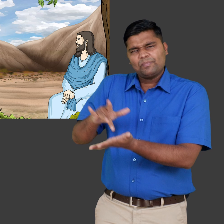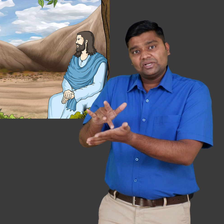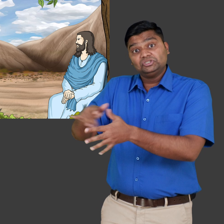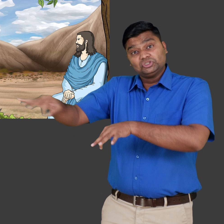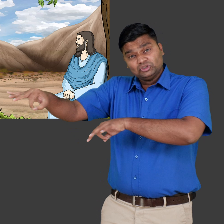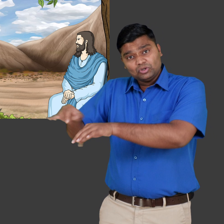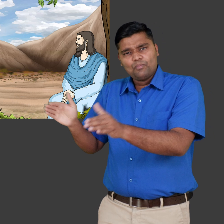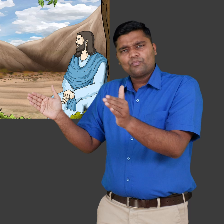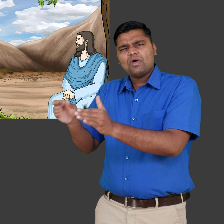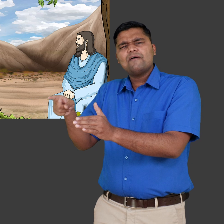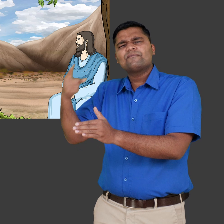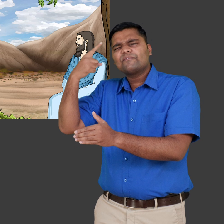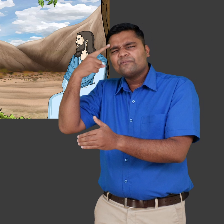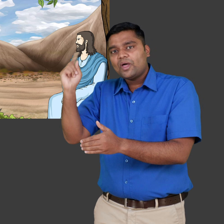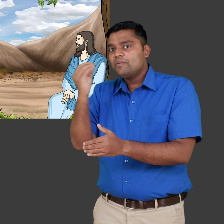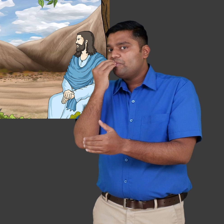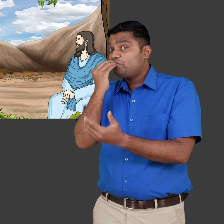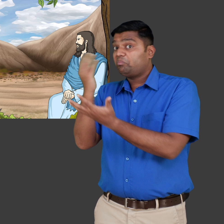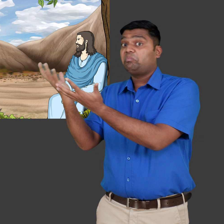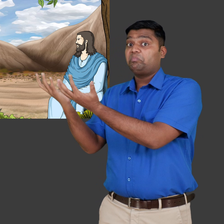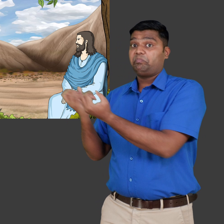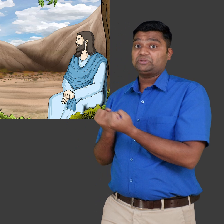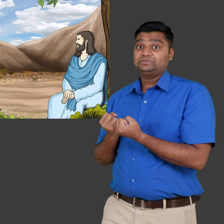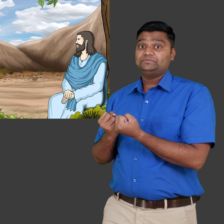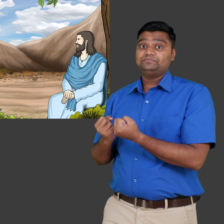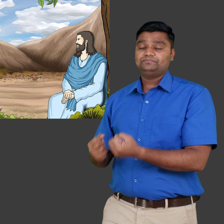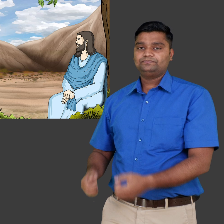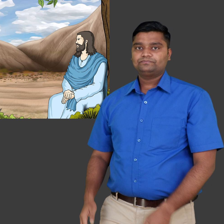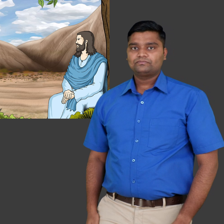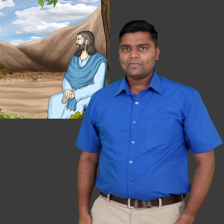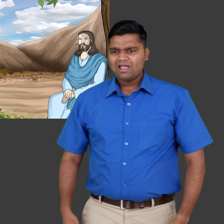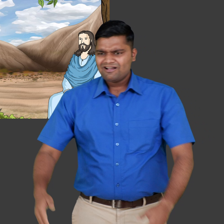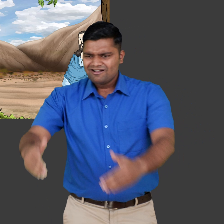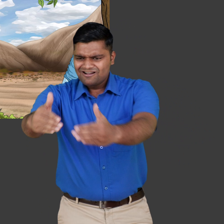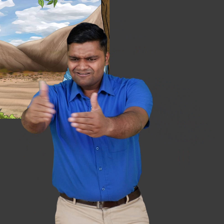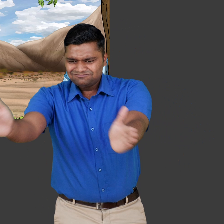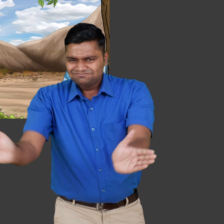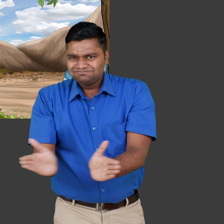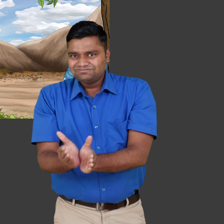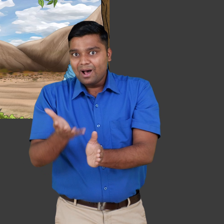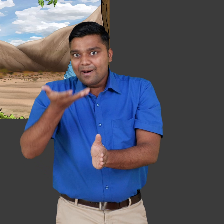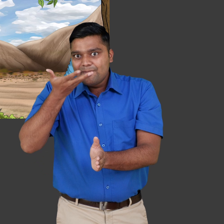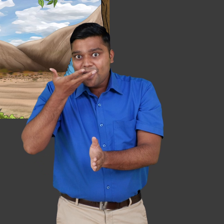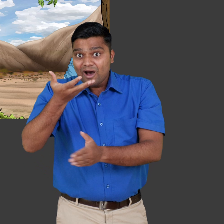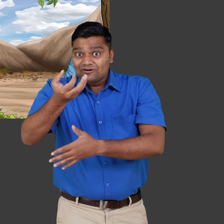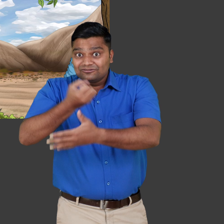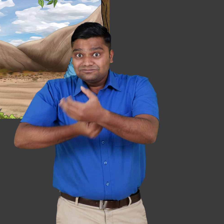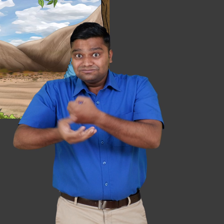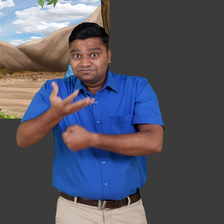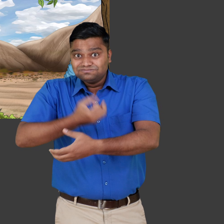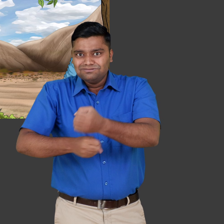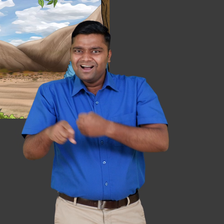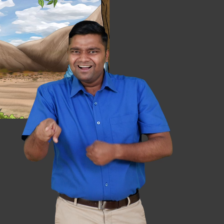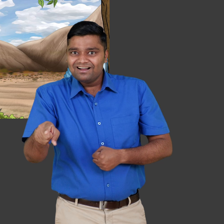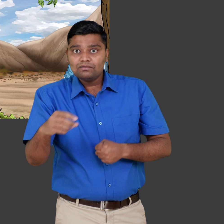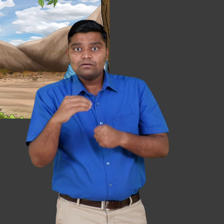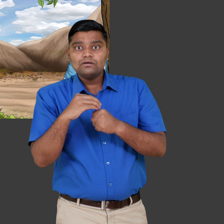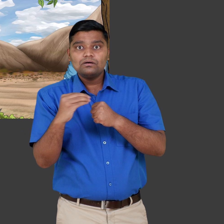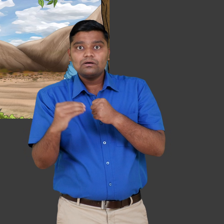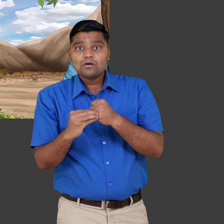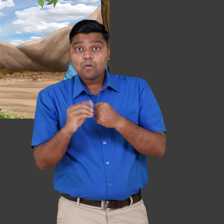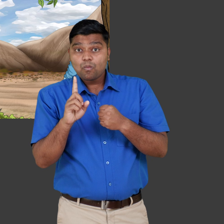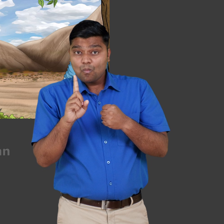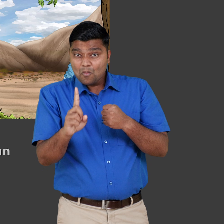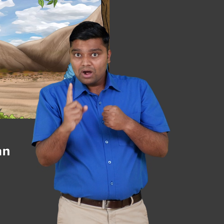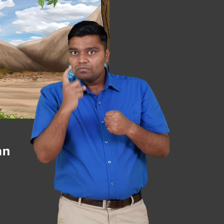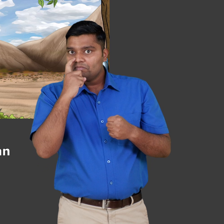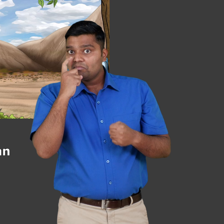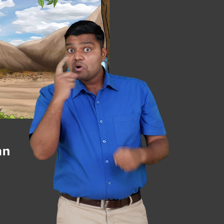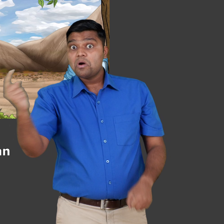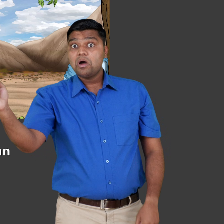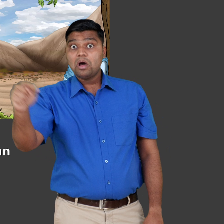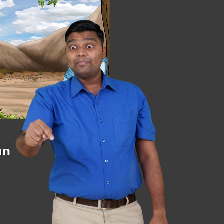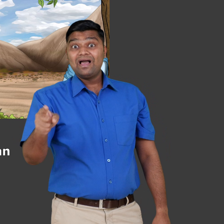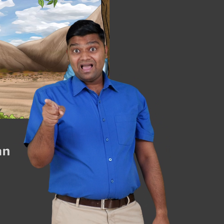It was about the sixth hour.